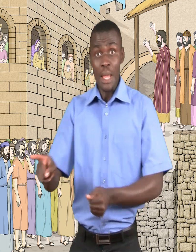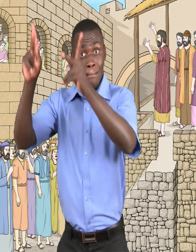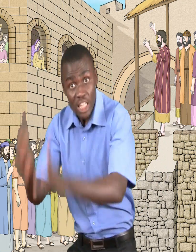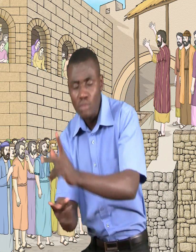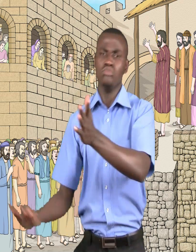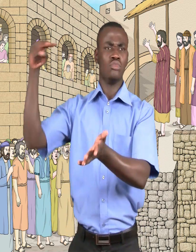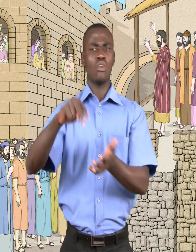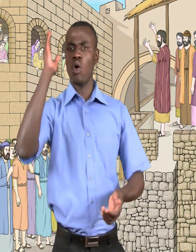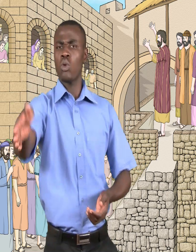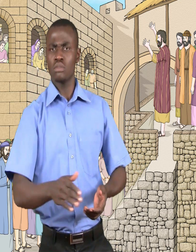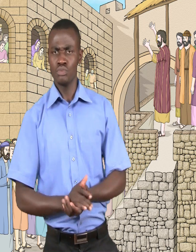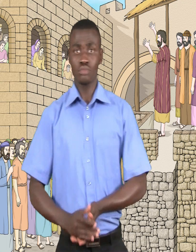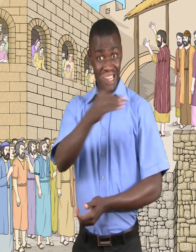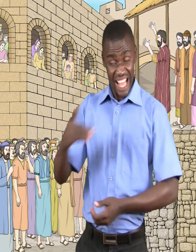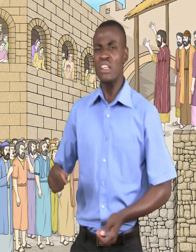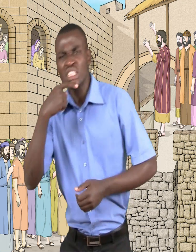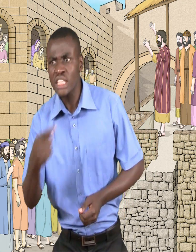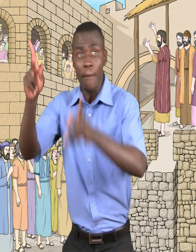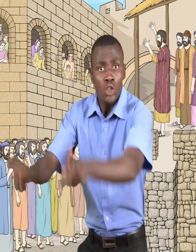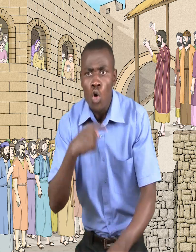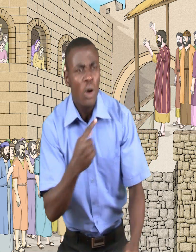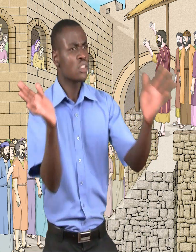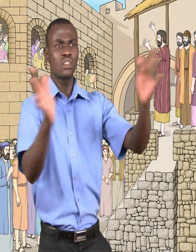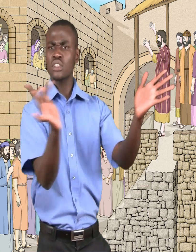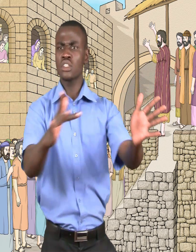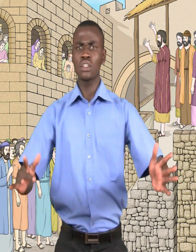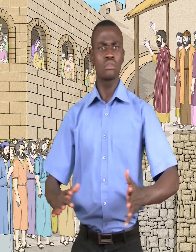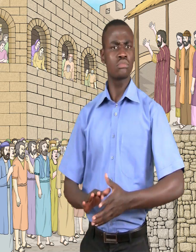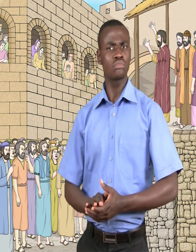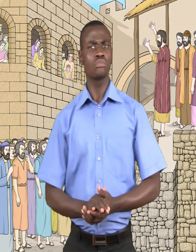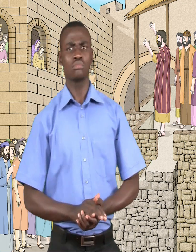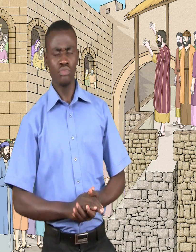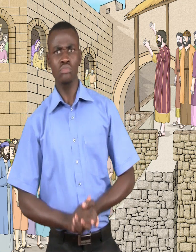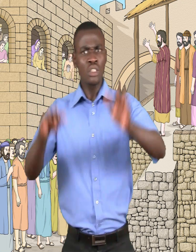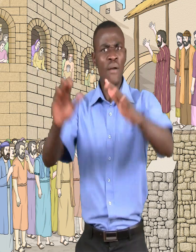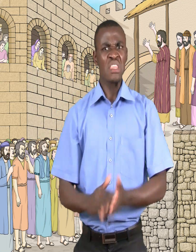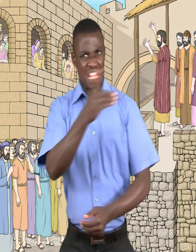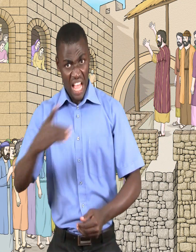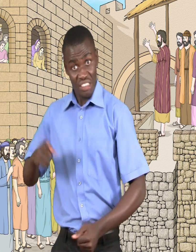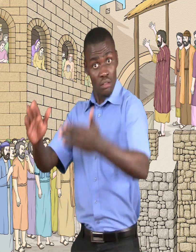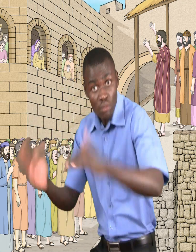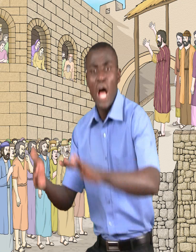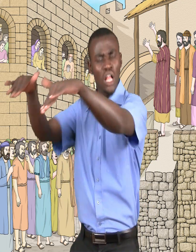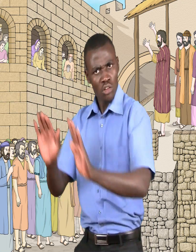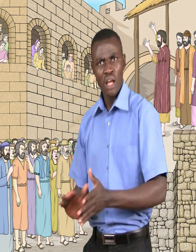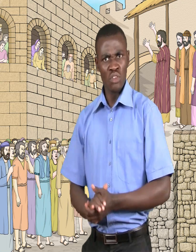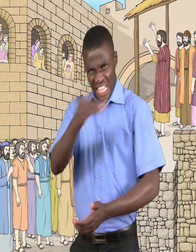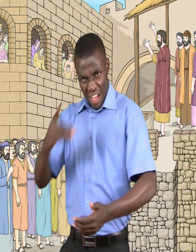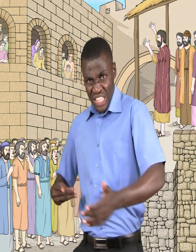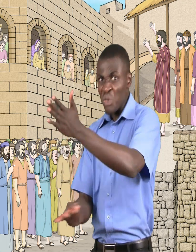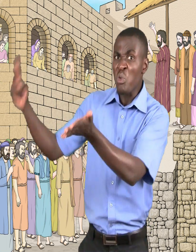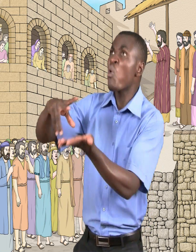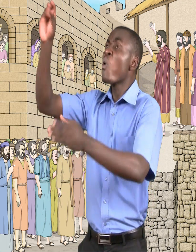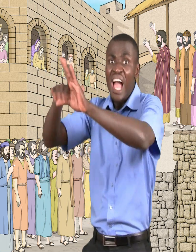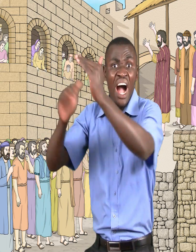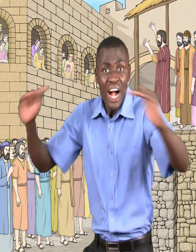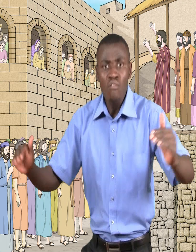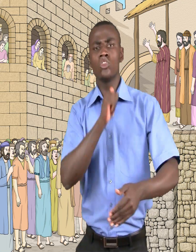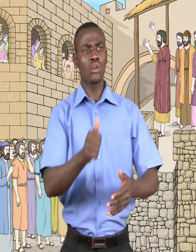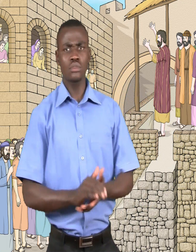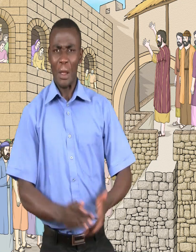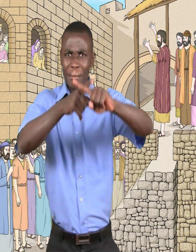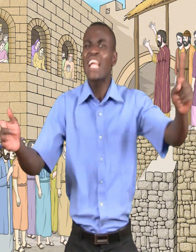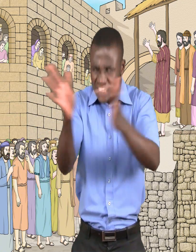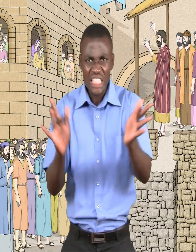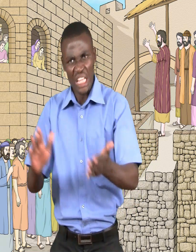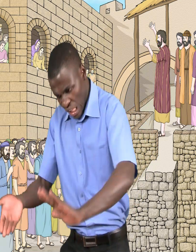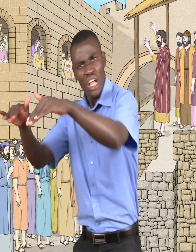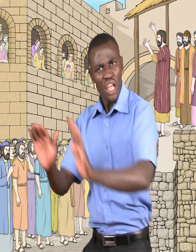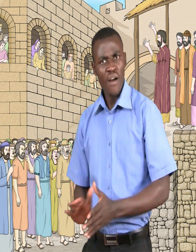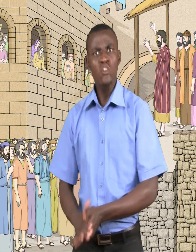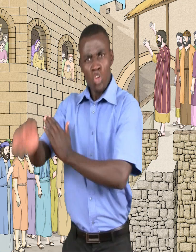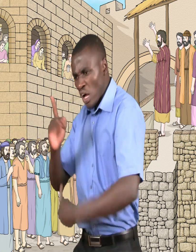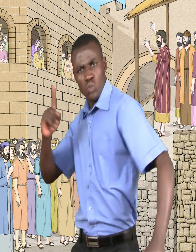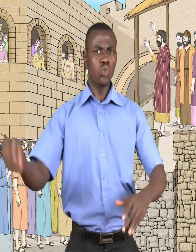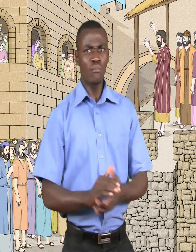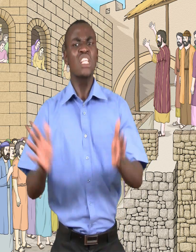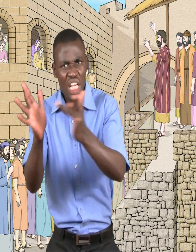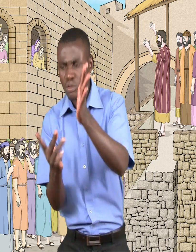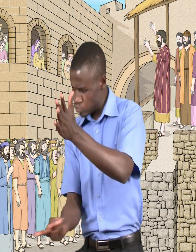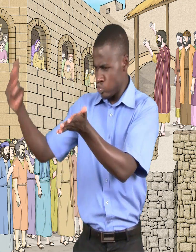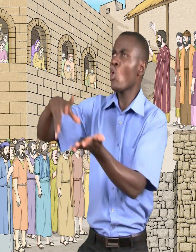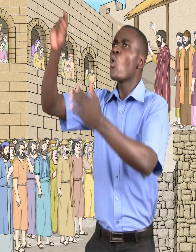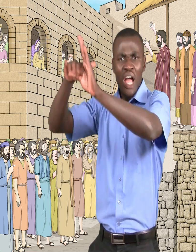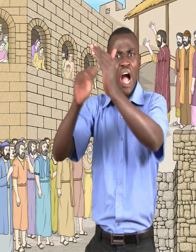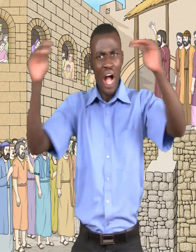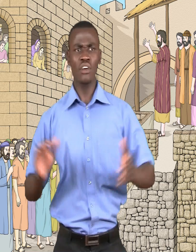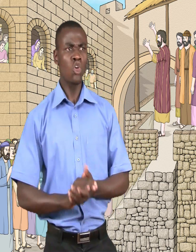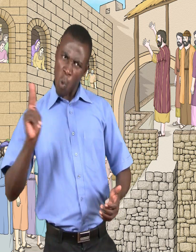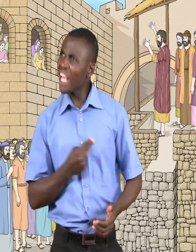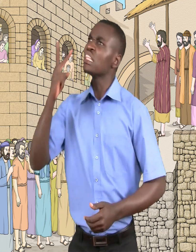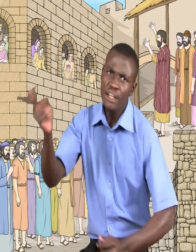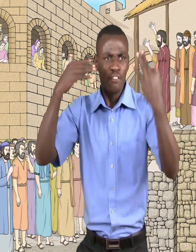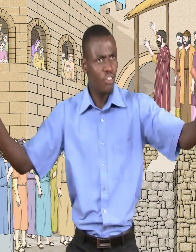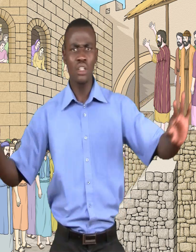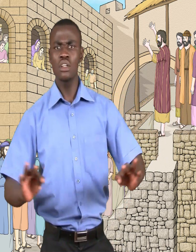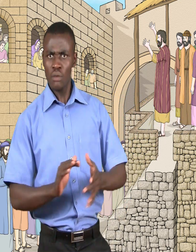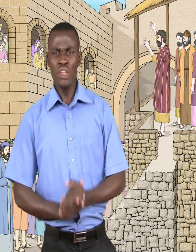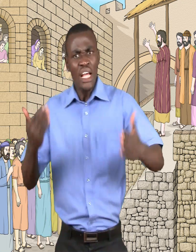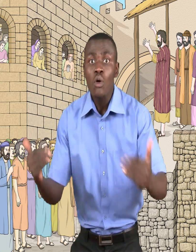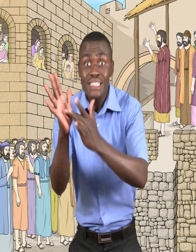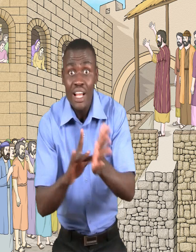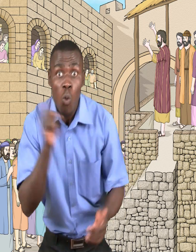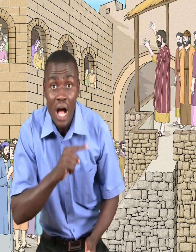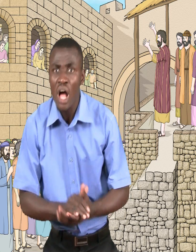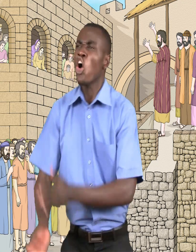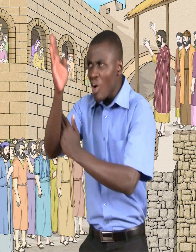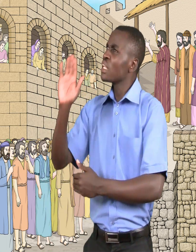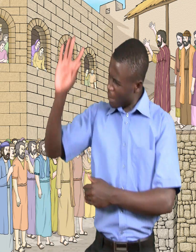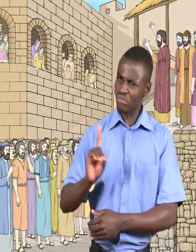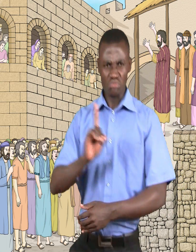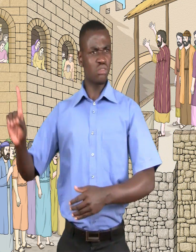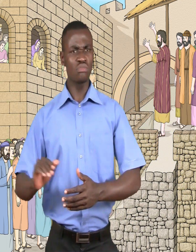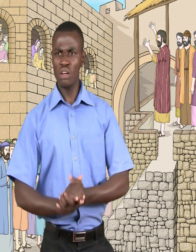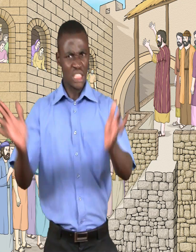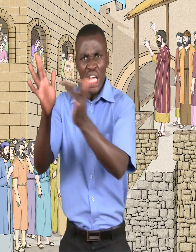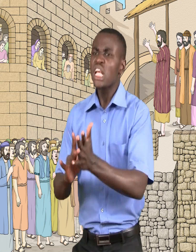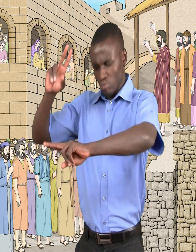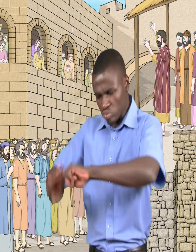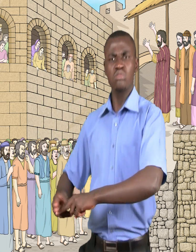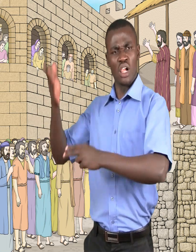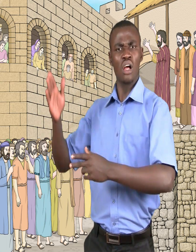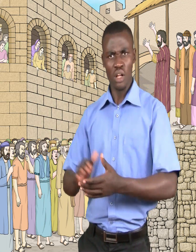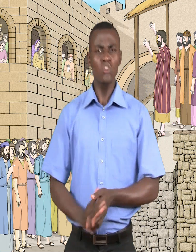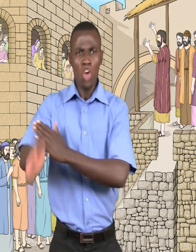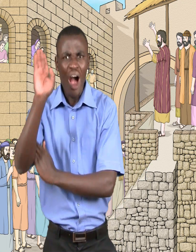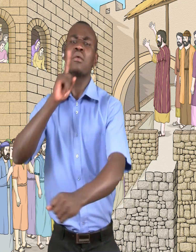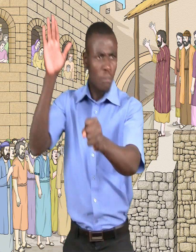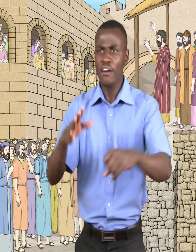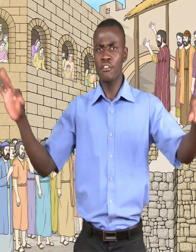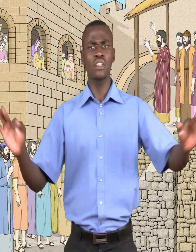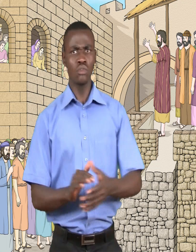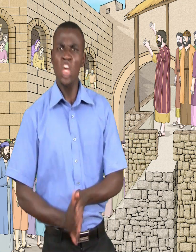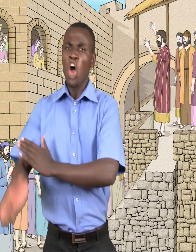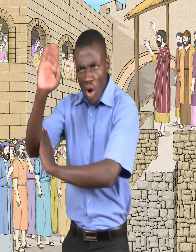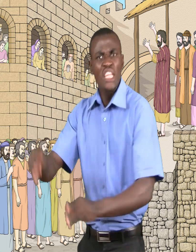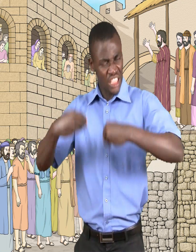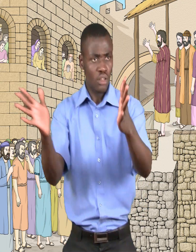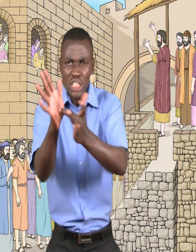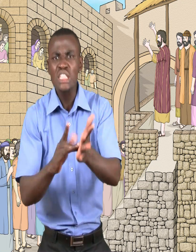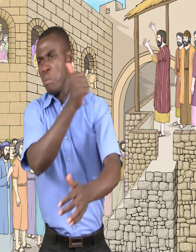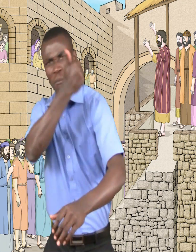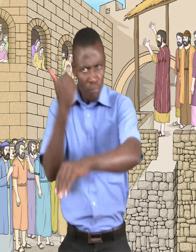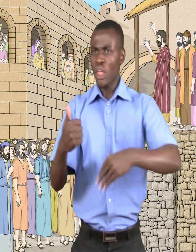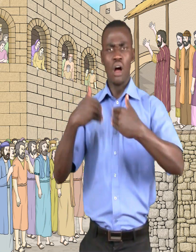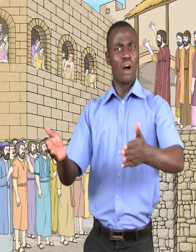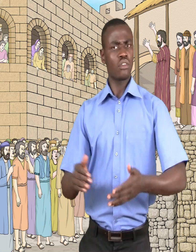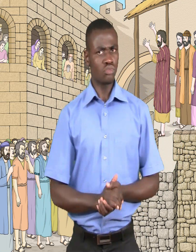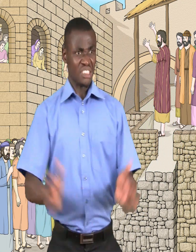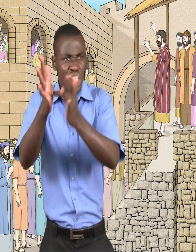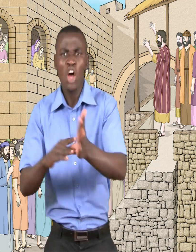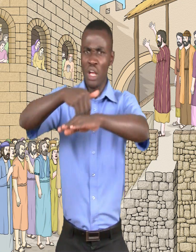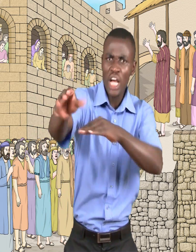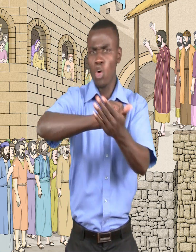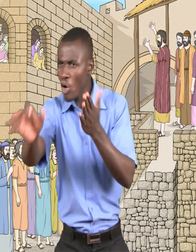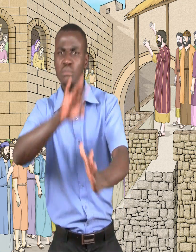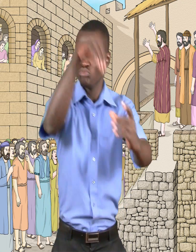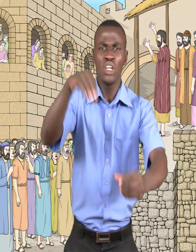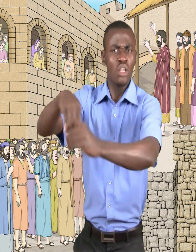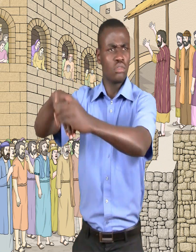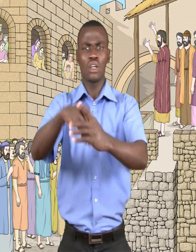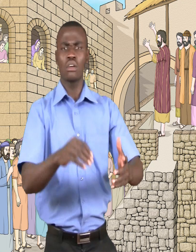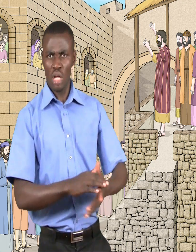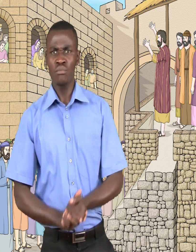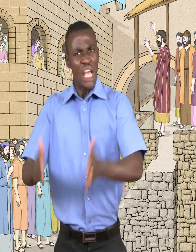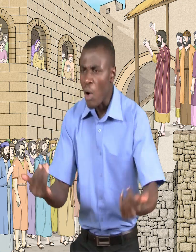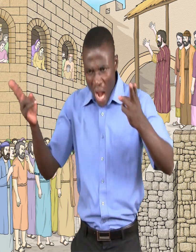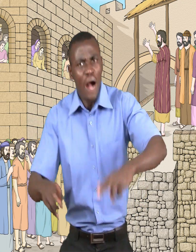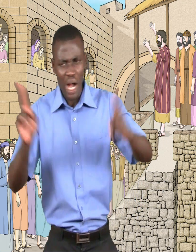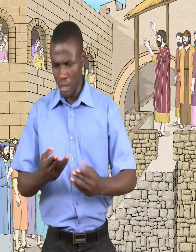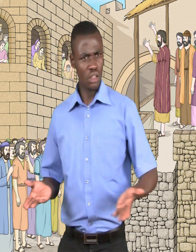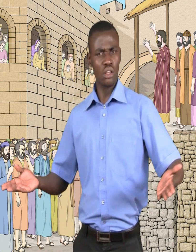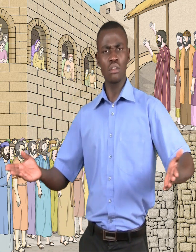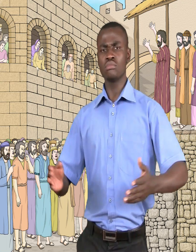Foreseeing this, David spoke about the resurrection of the Christ, that He was not abandoned to Hades, nor did His body see decay. God has raised this Jesus to life, to which we are all witnesses. Exalted, then, to the right hand of God, He has received from the Father the promised Holy Spirit and has poured out what you now see and hear.